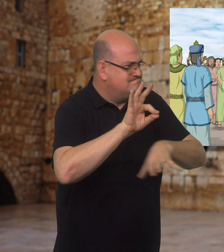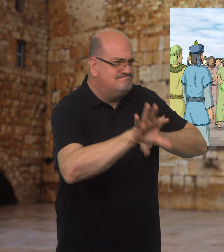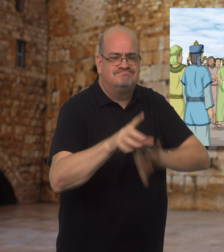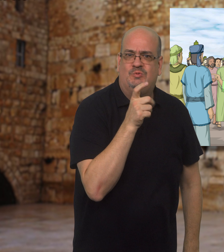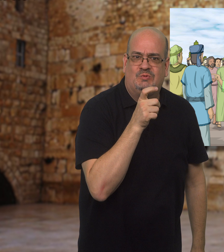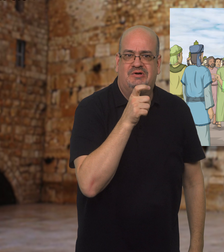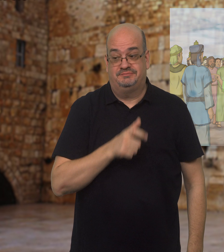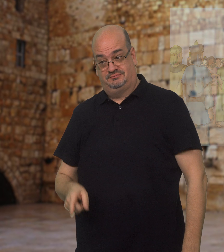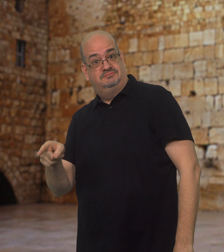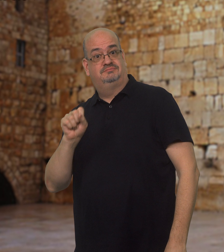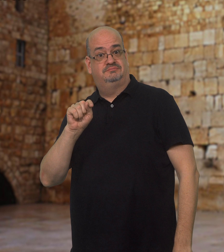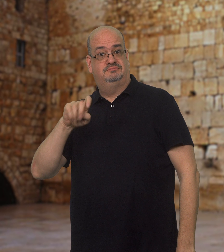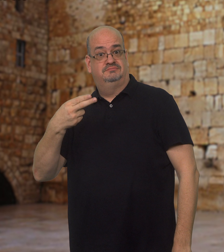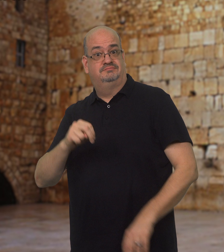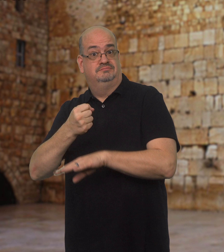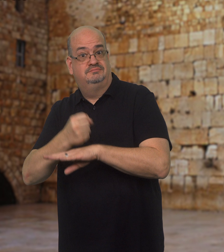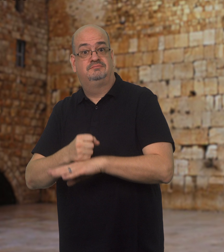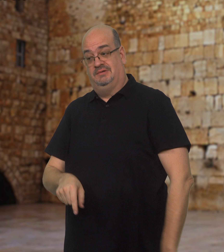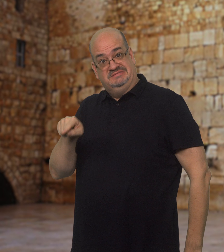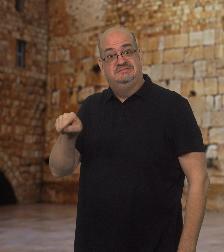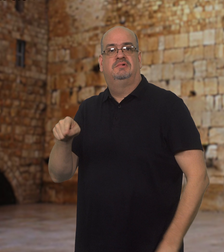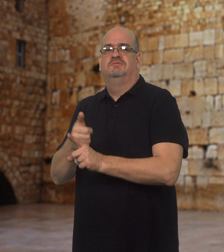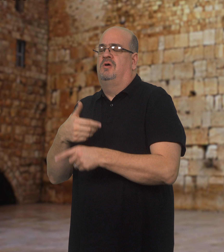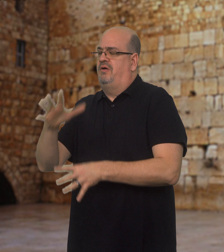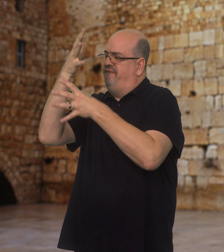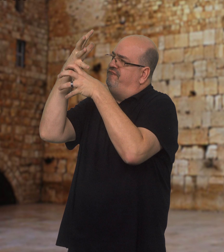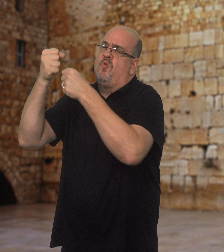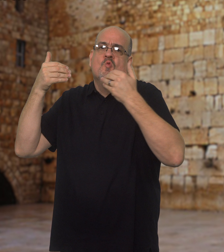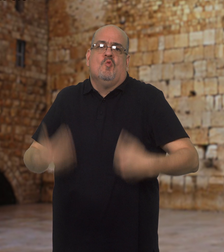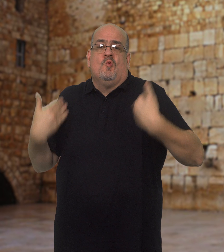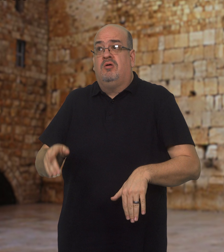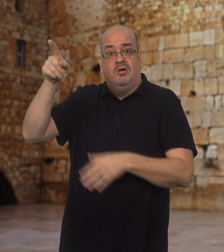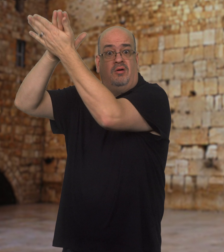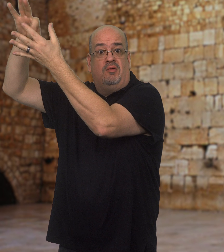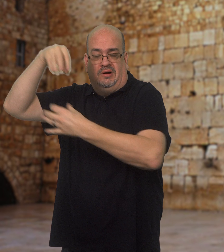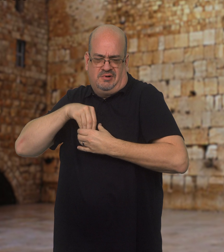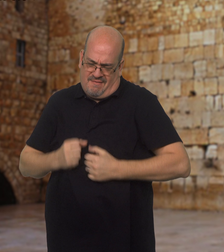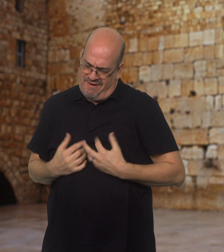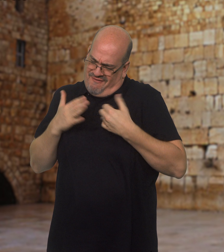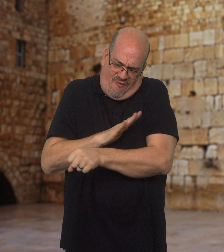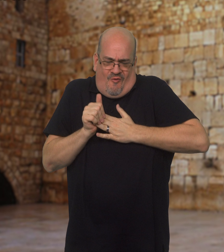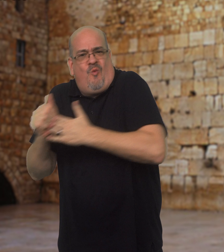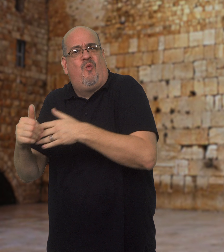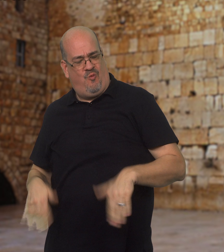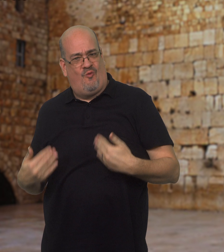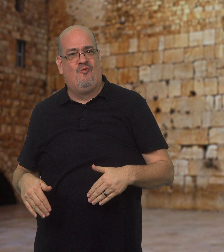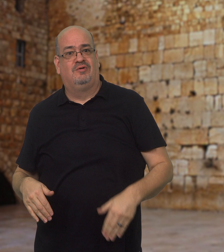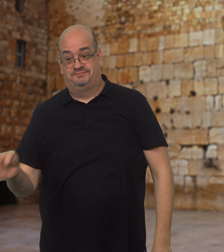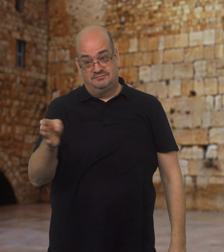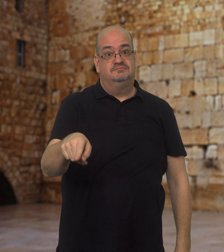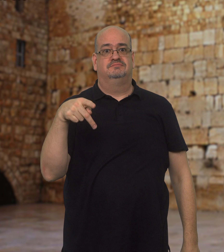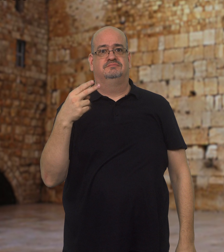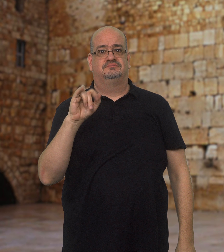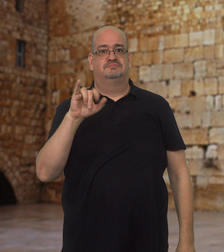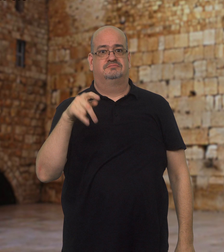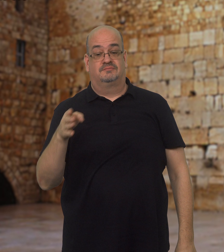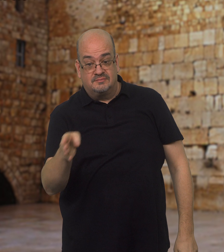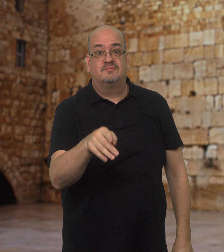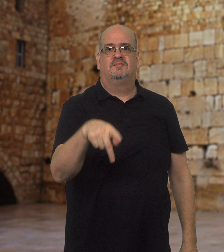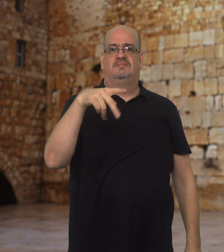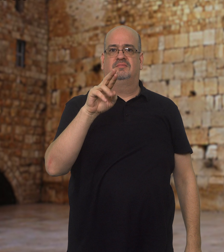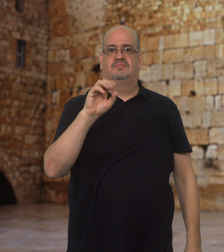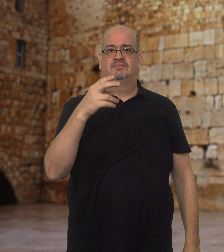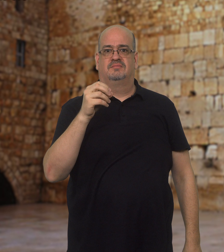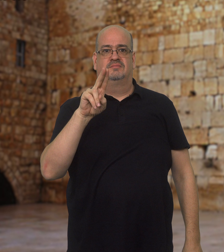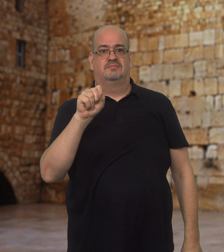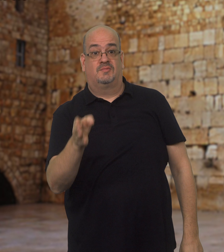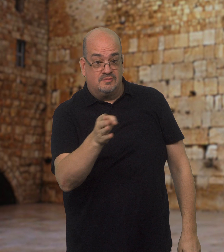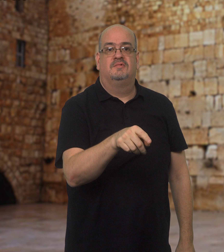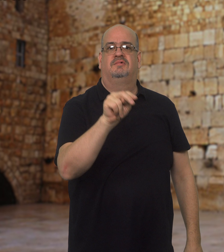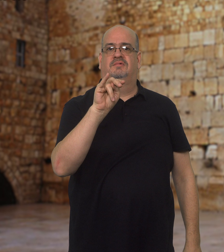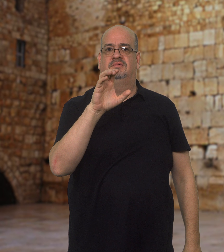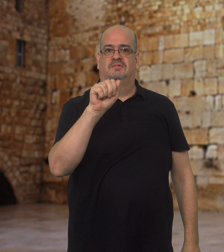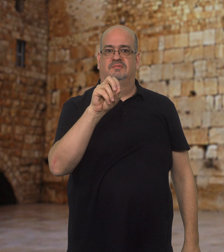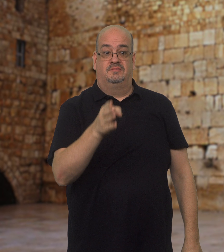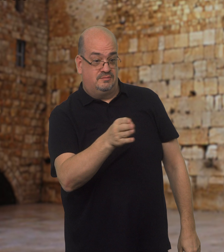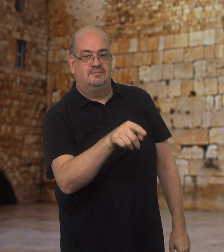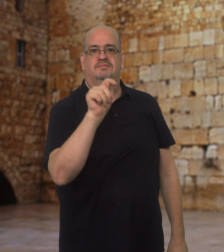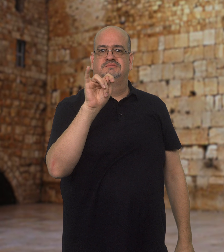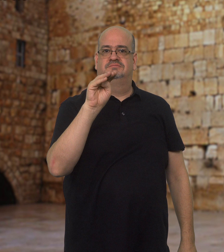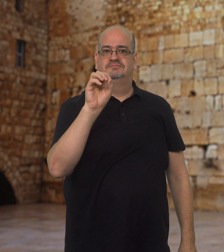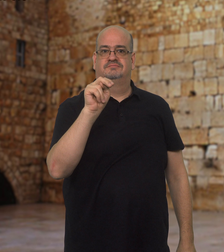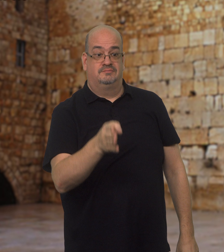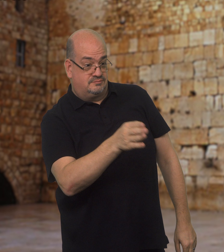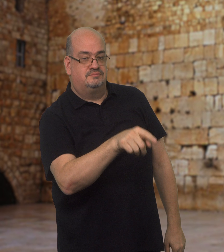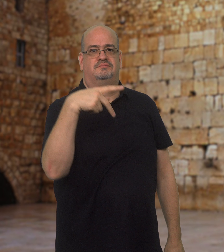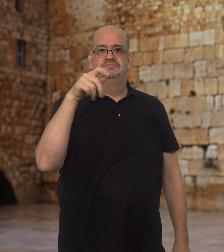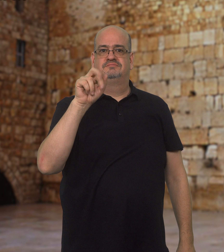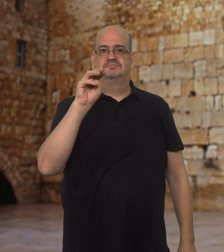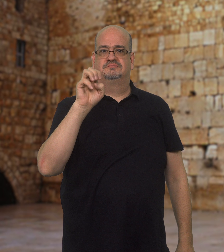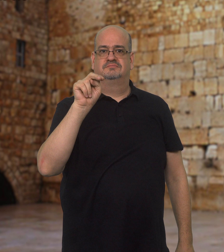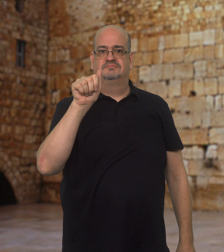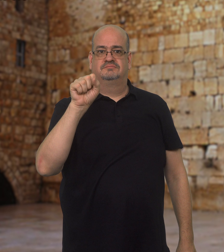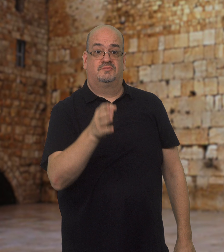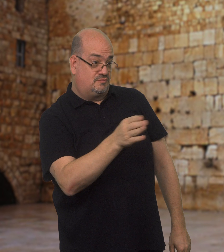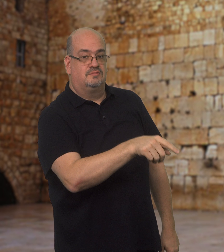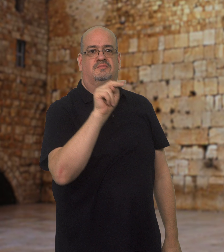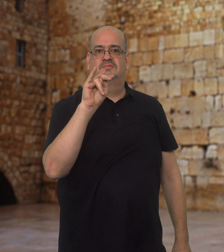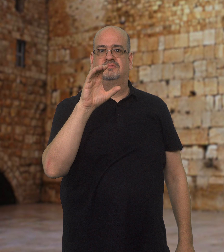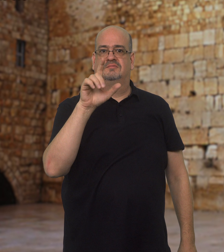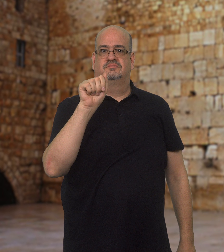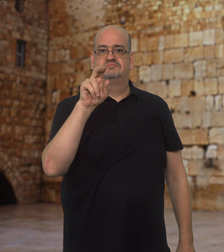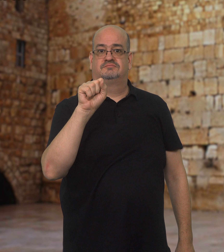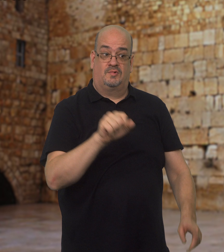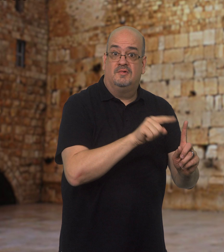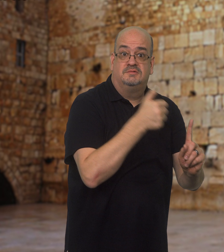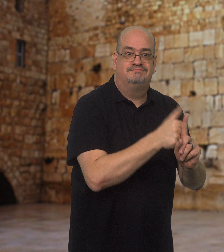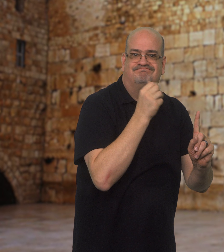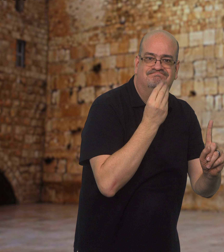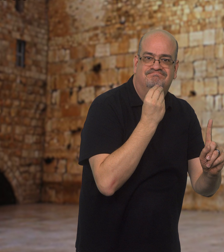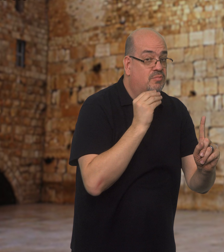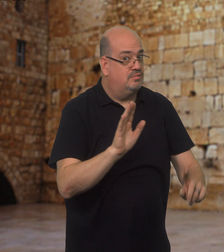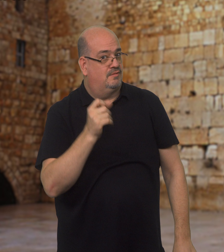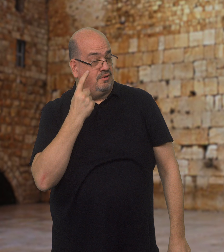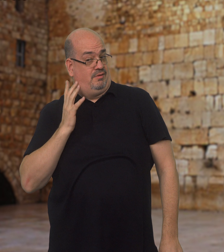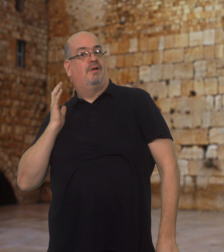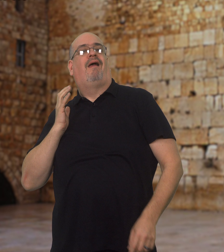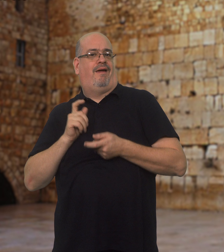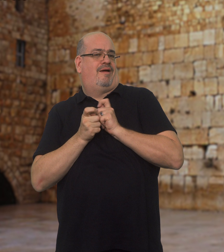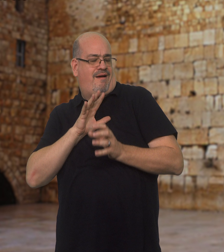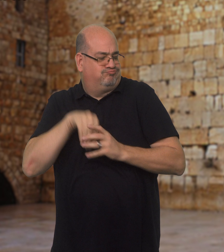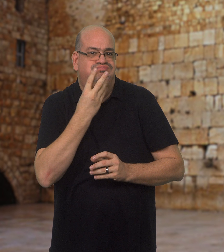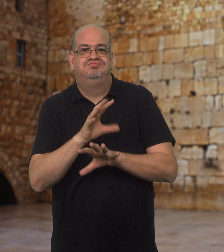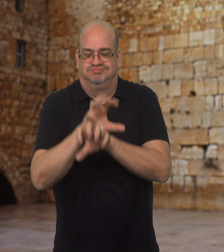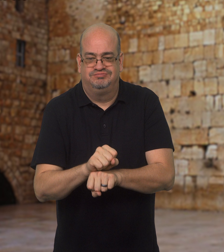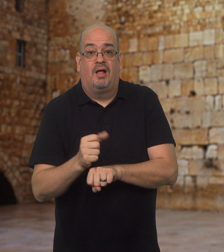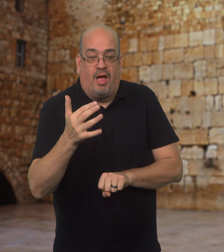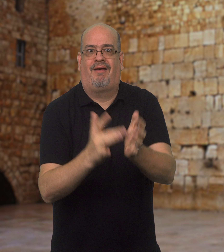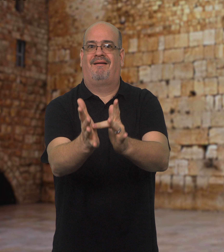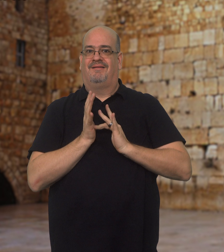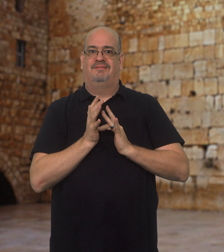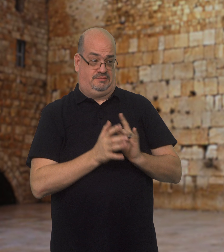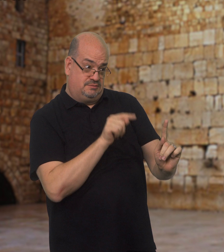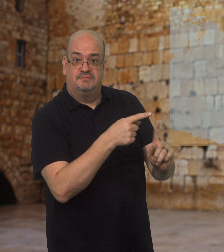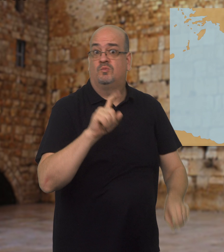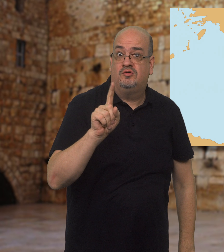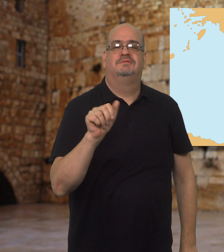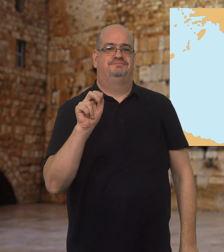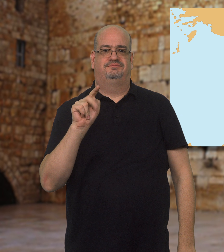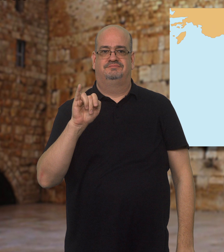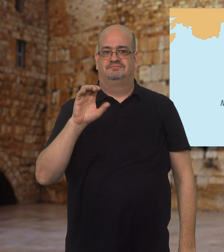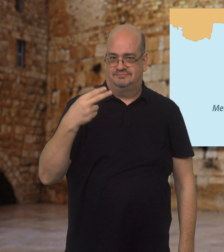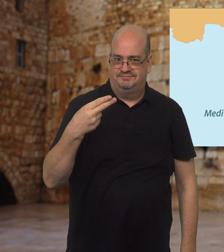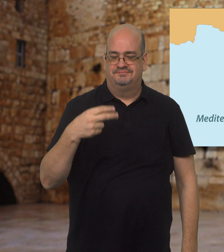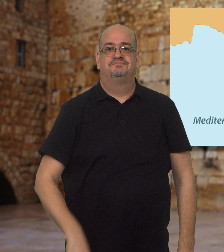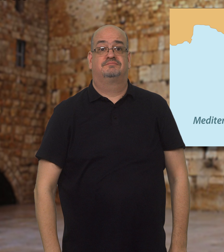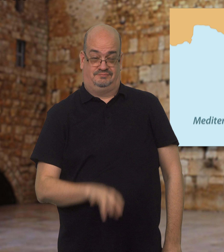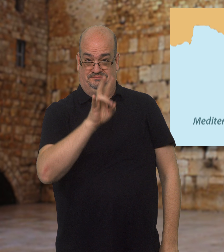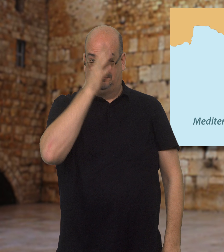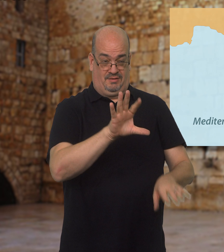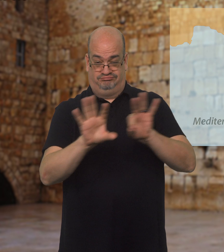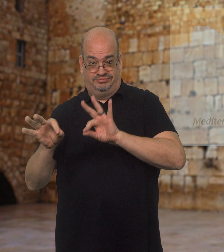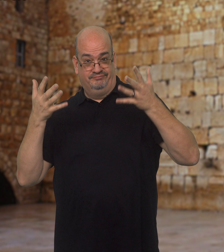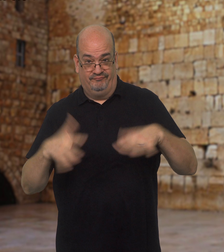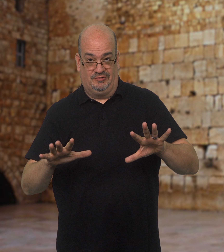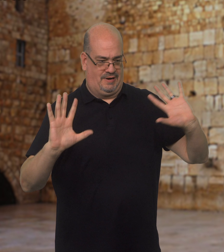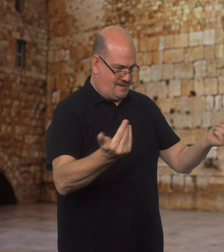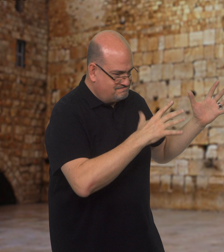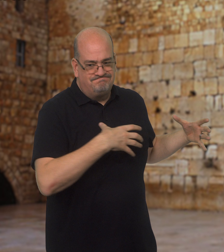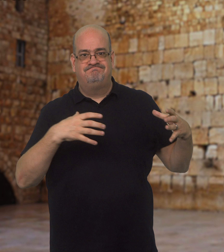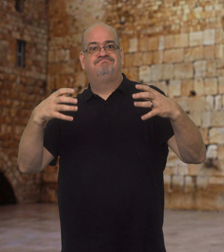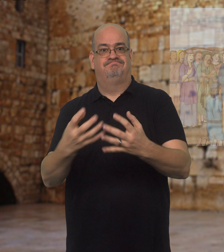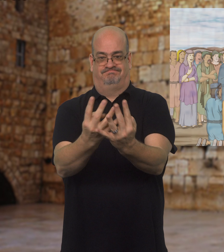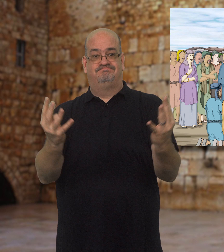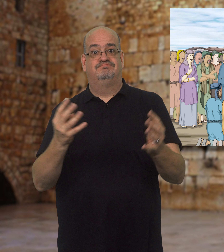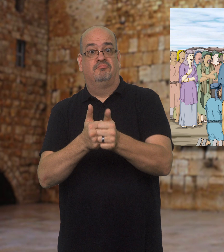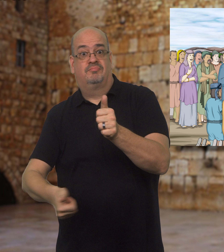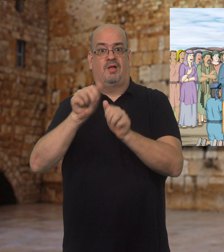They chose Stephen, a man full of faith and of the Holy Spirit, as well as Philip, Prochorus, Nicanor, Timon, Parmenas, and Nicolas from Antioch, a convert to Judaism.